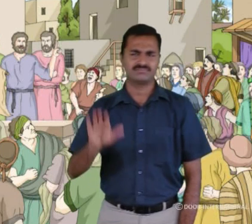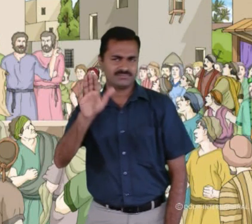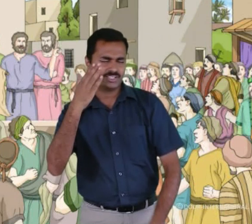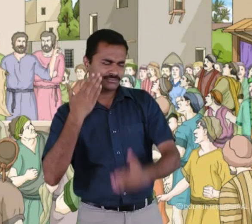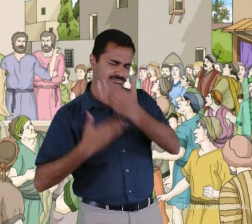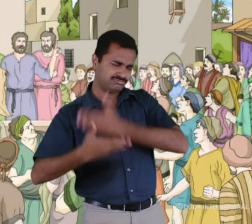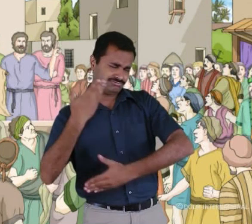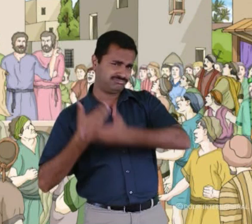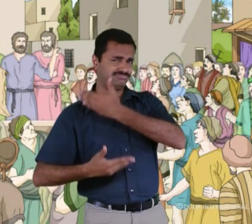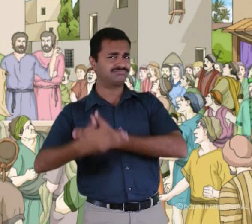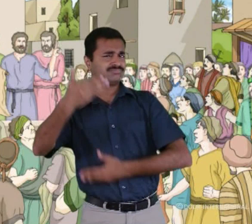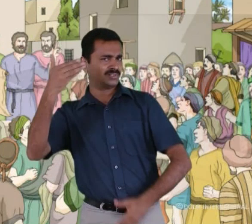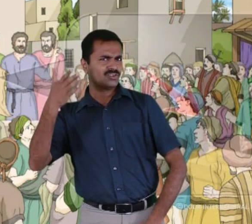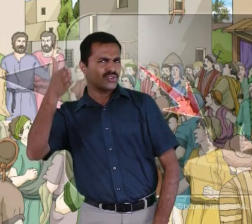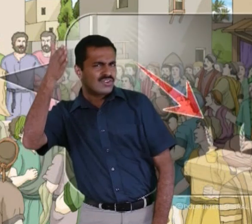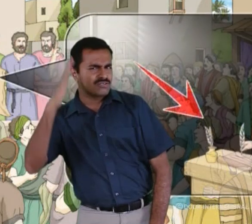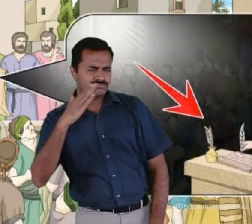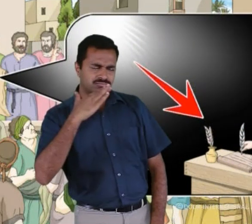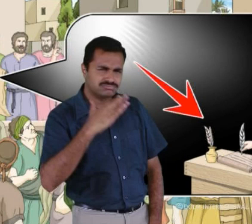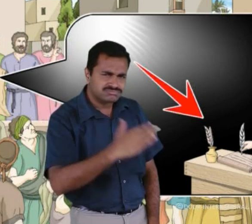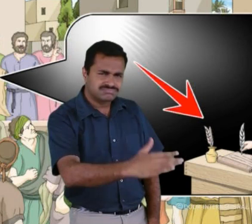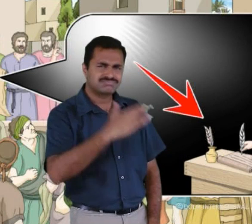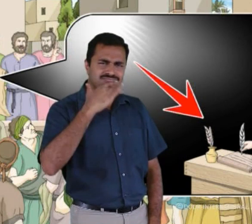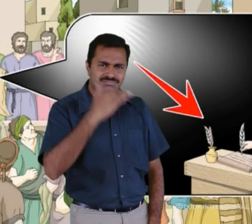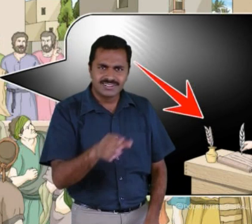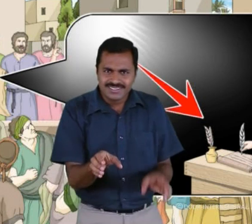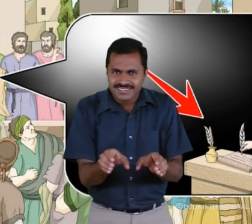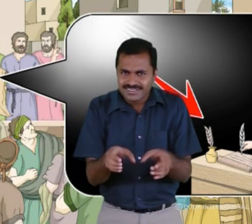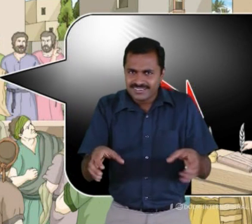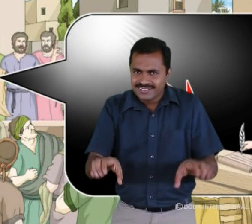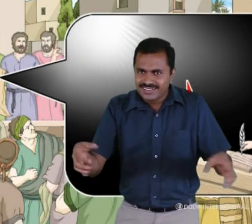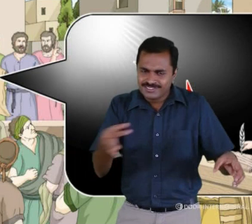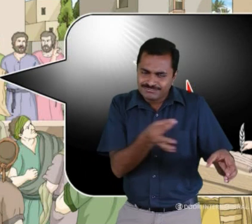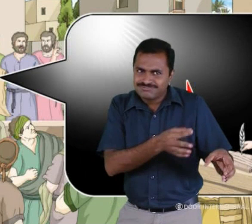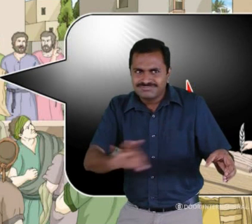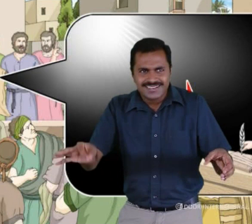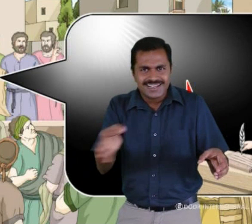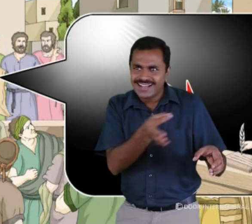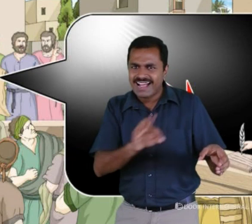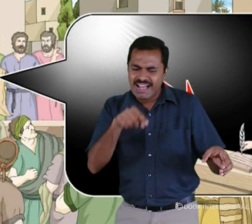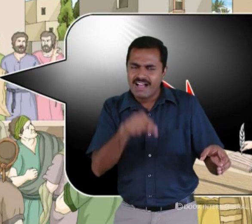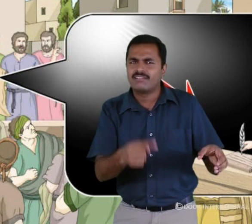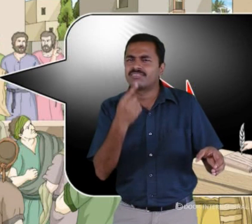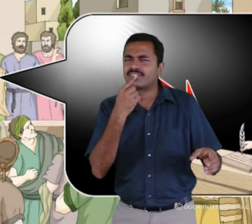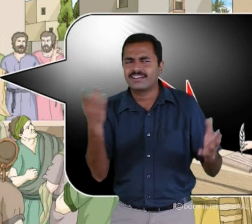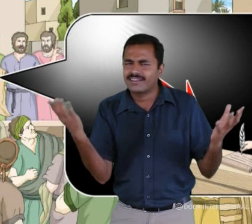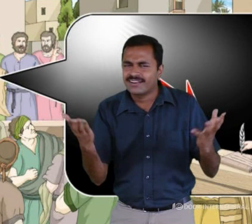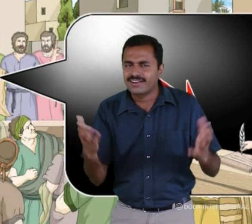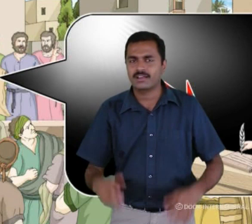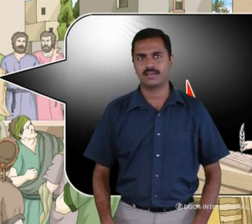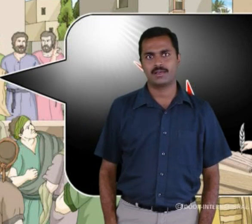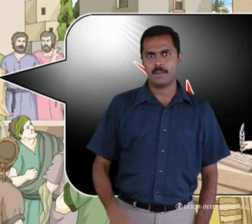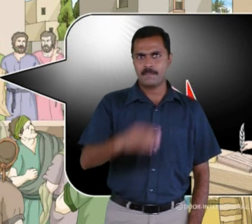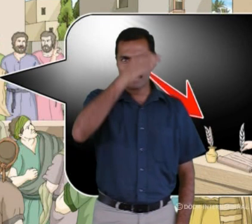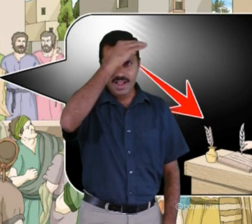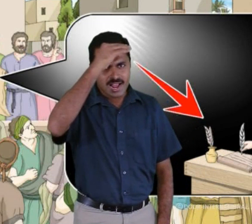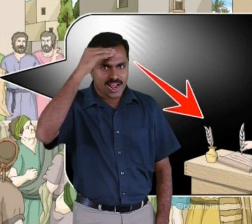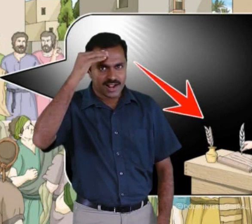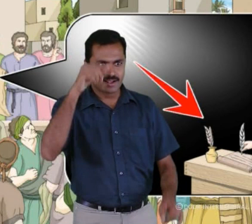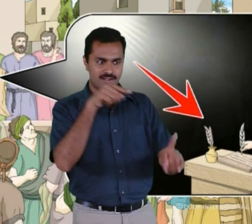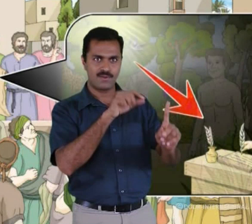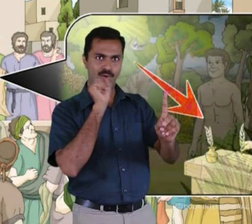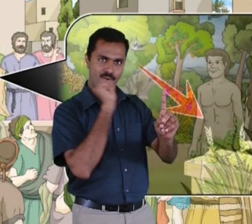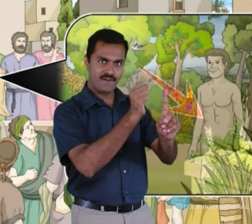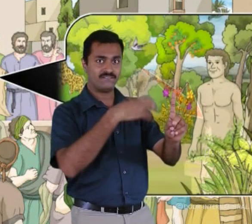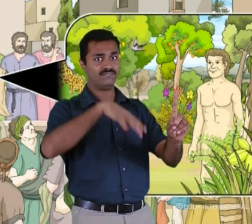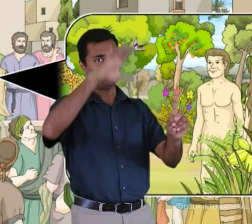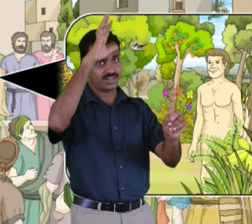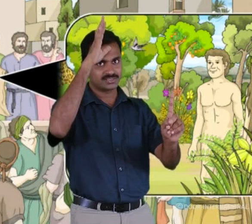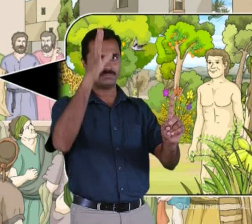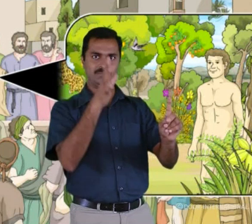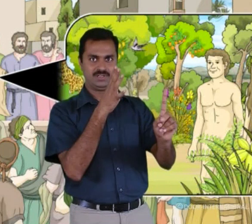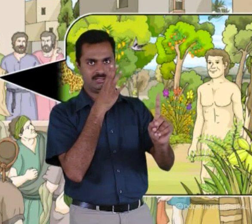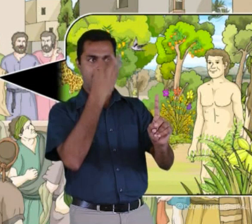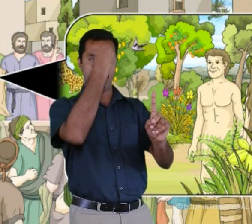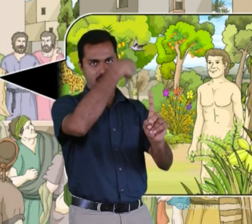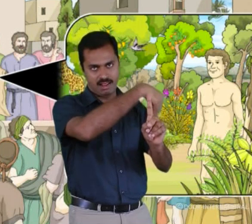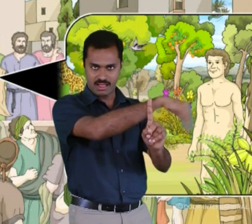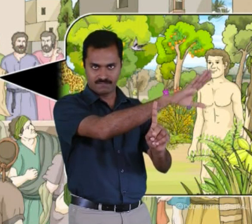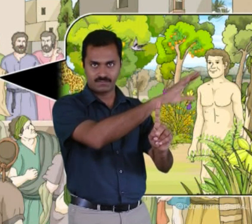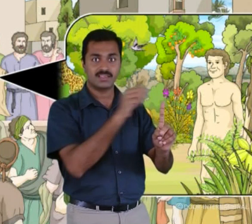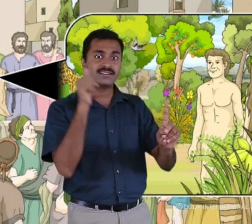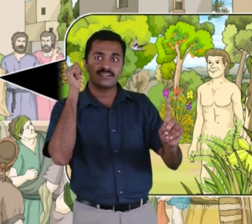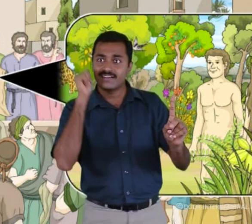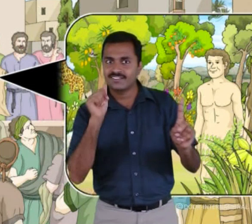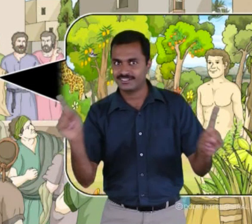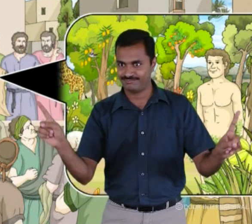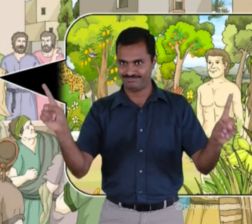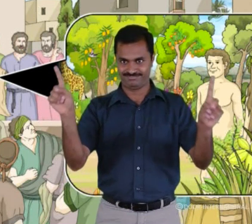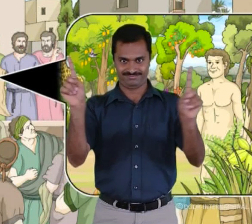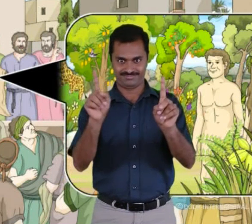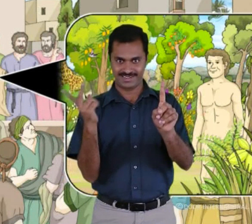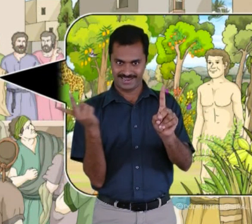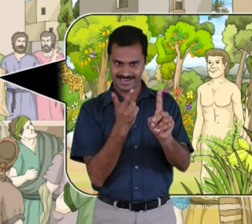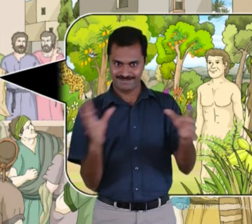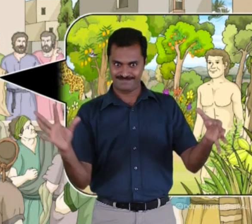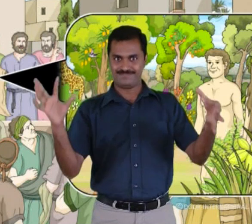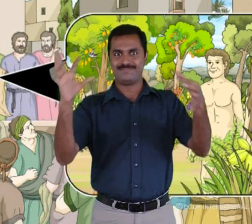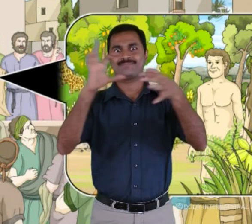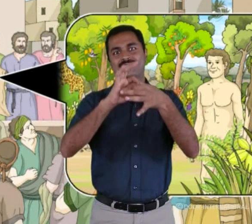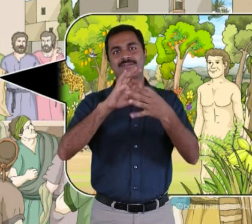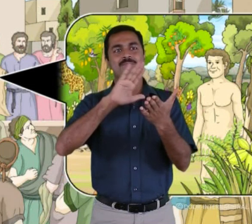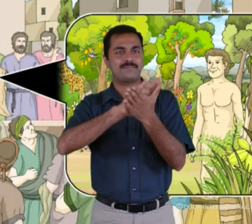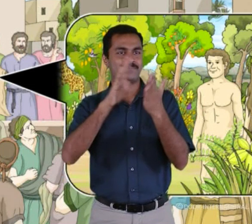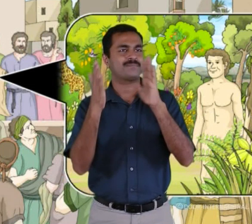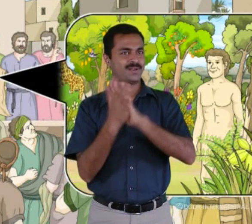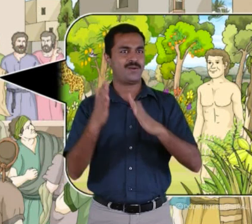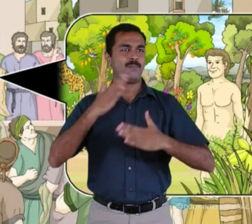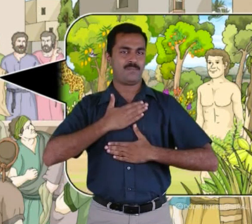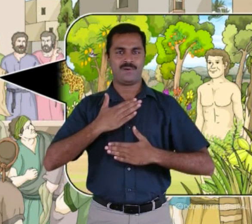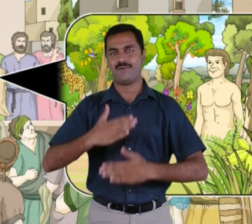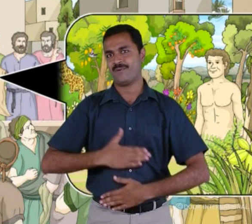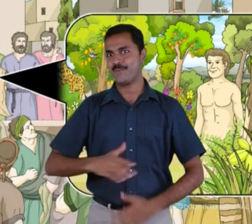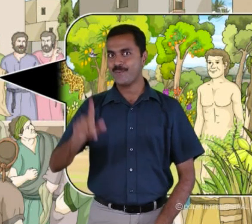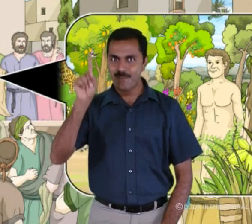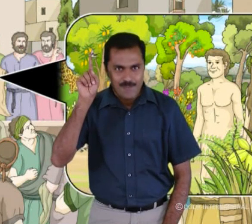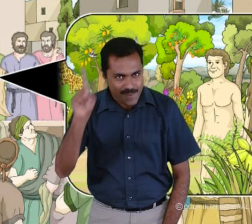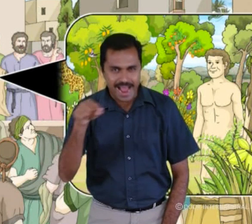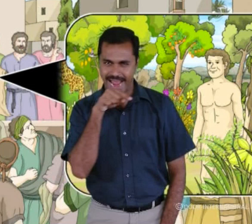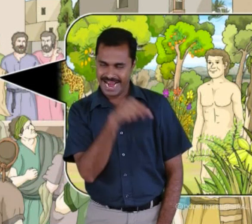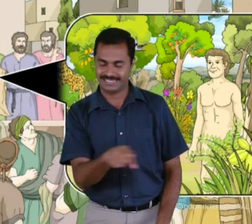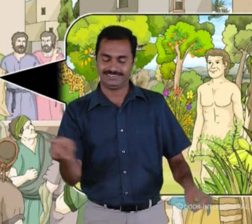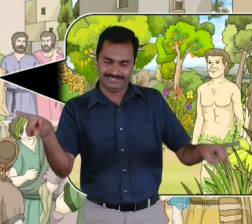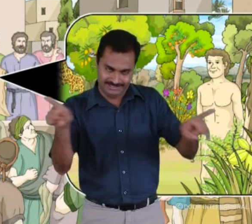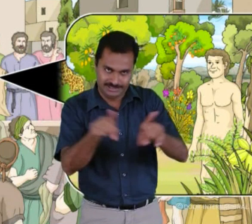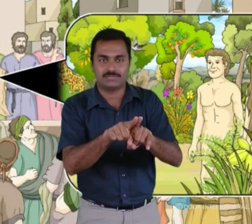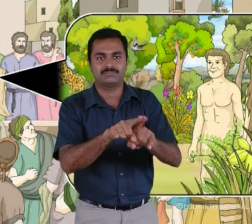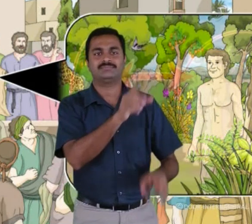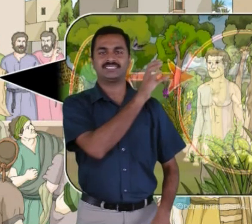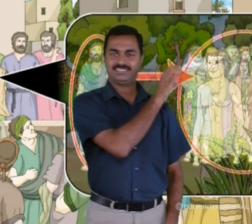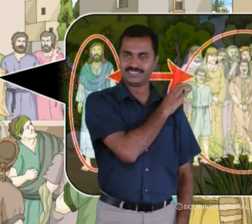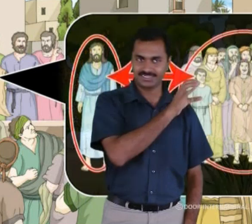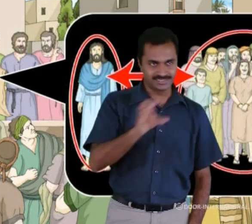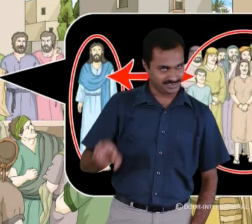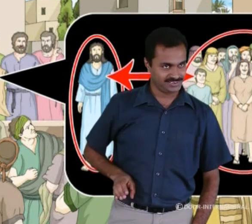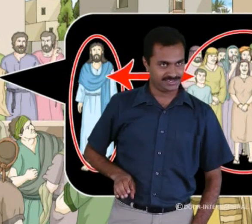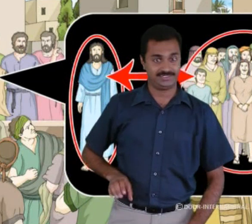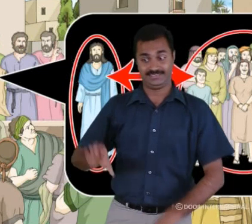“For this reason a man will leave his father and mother and be united to his wife, and the two will become one flesh.”